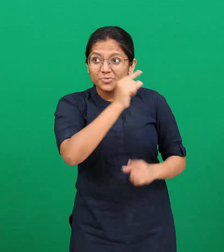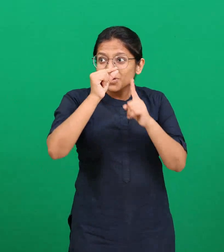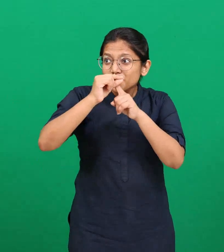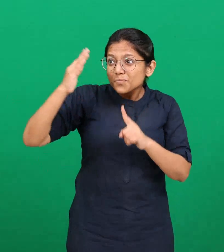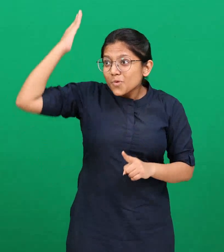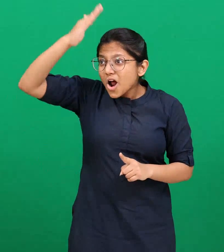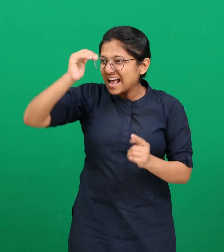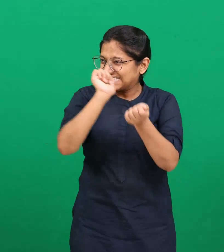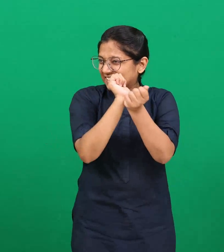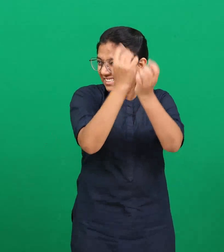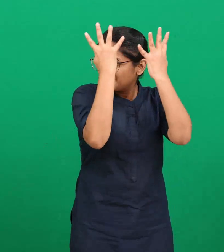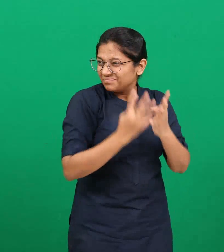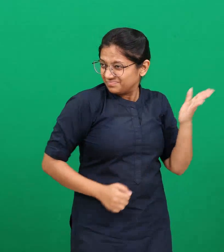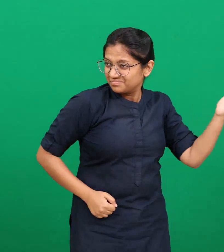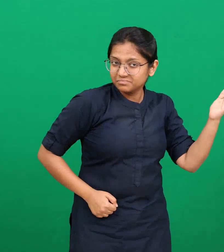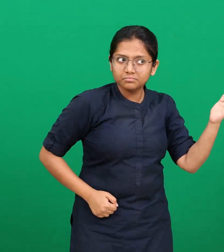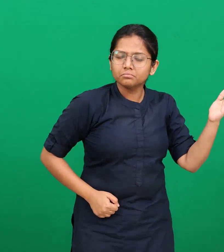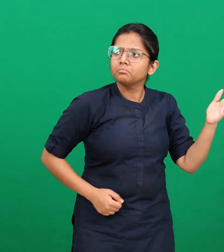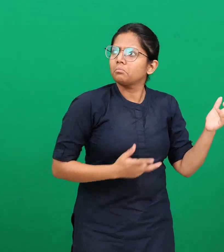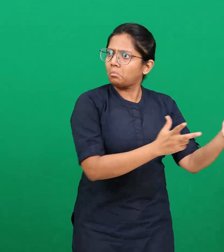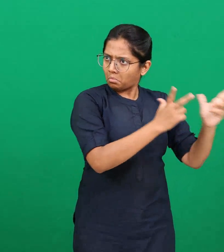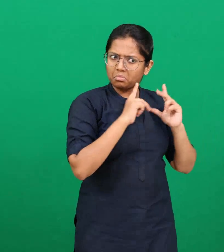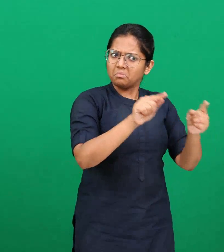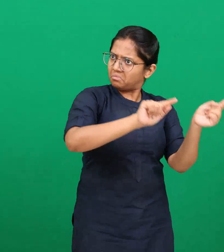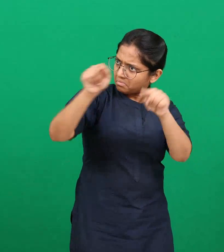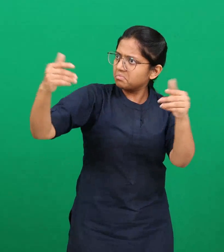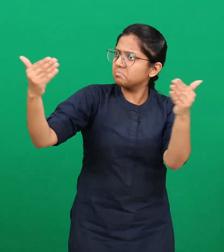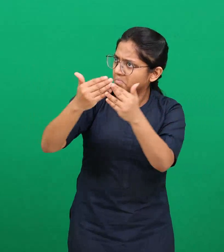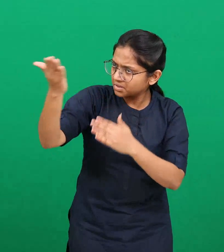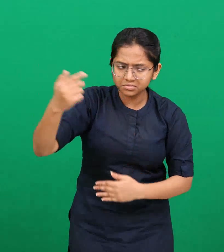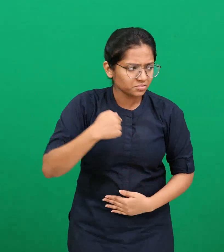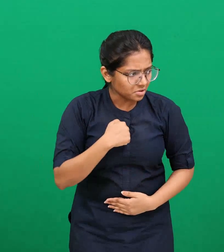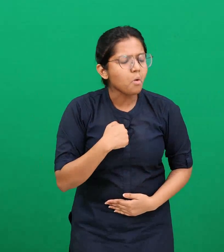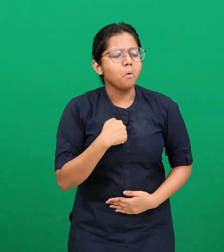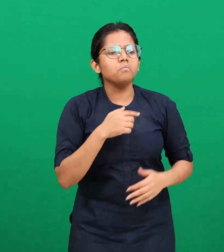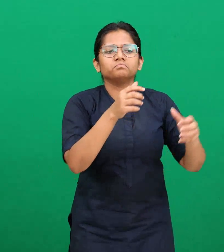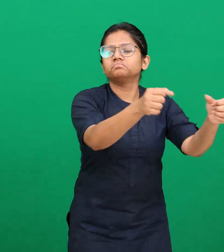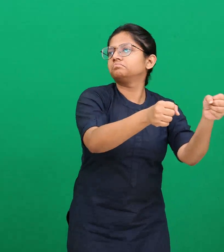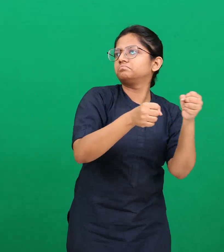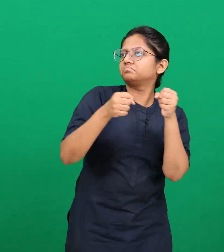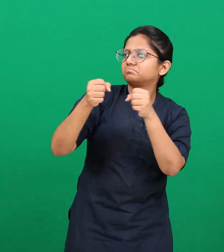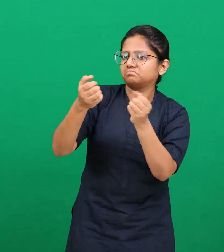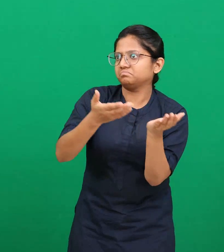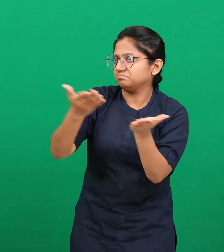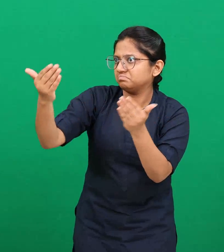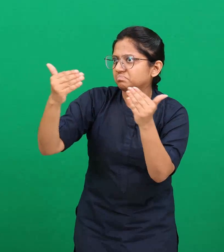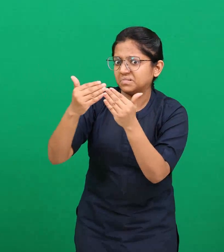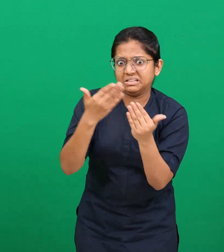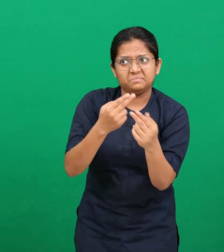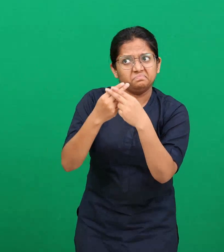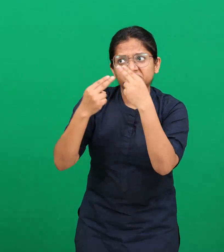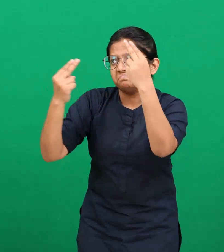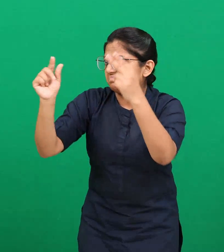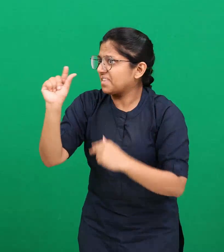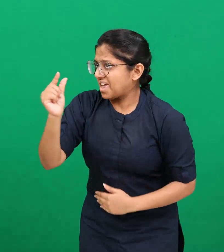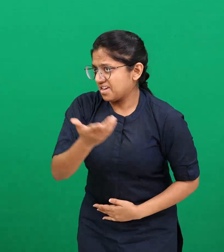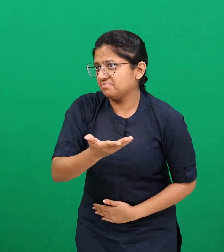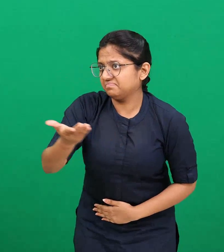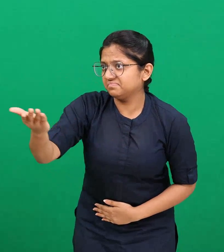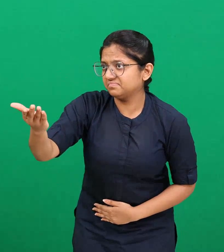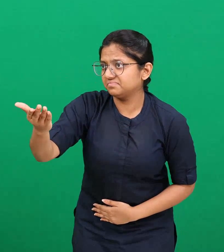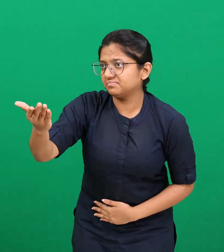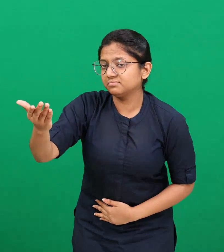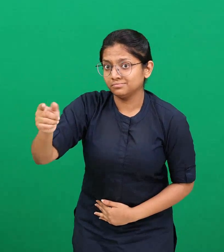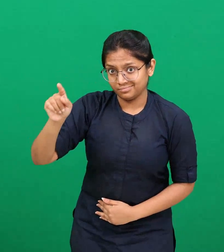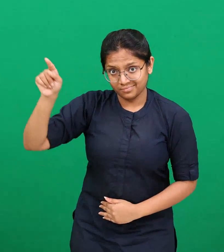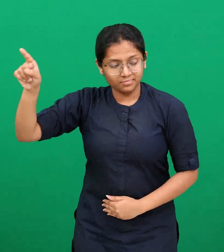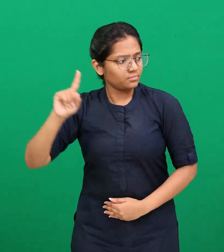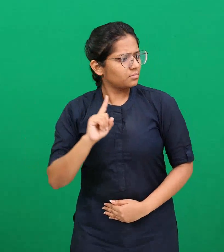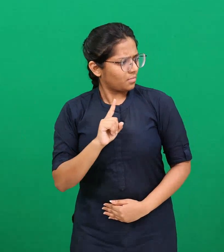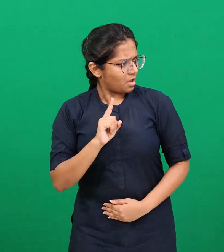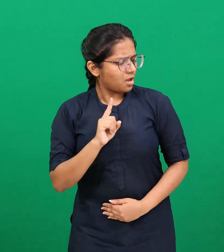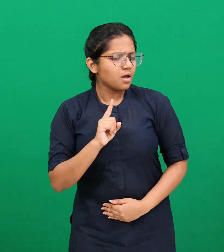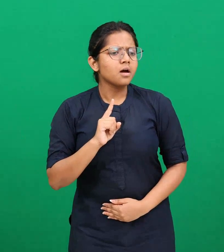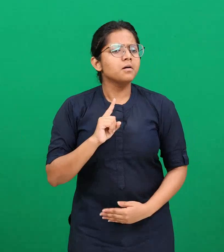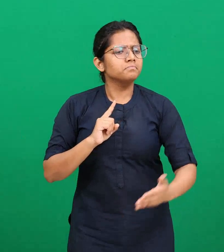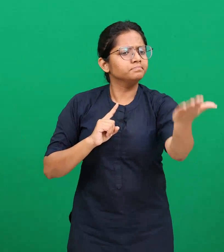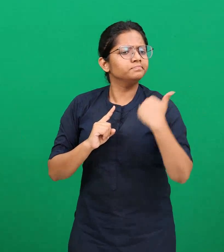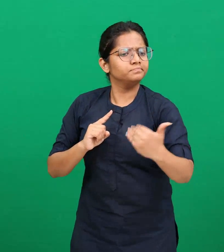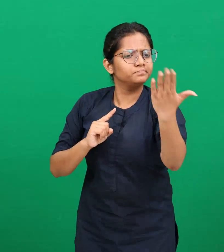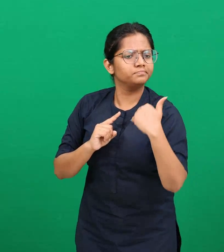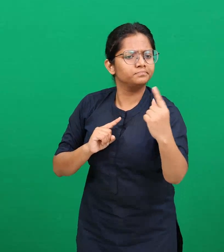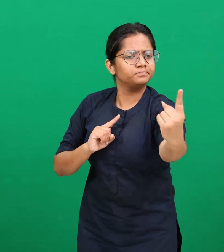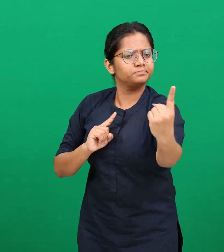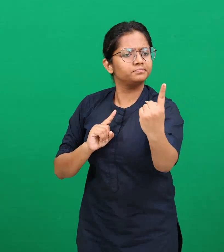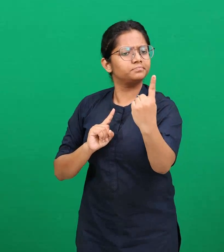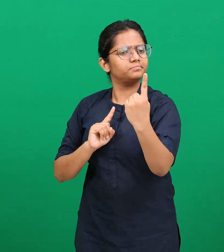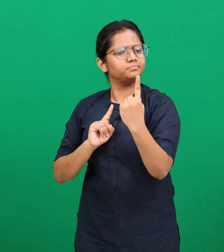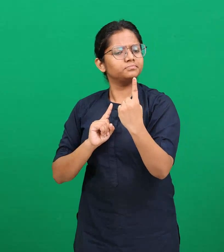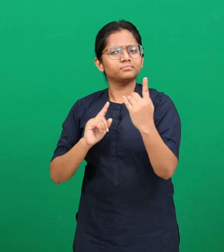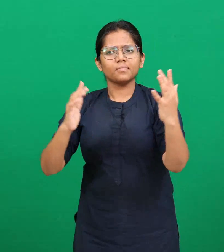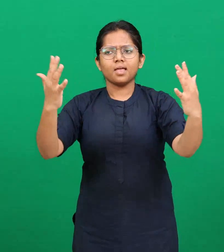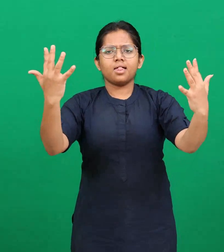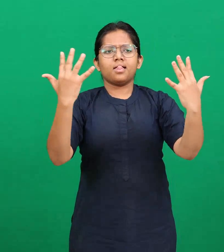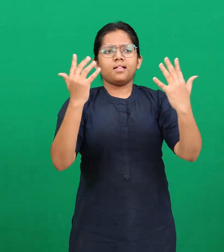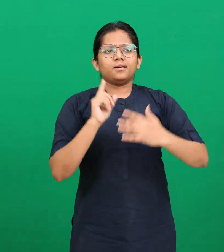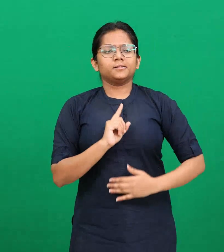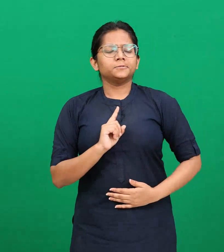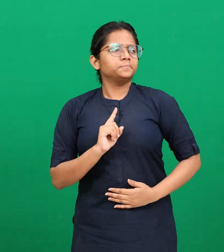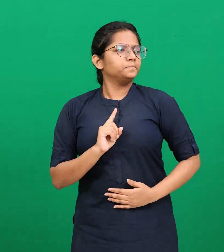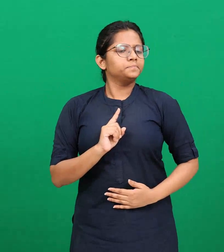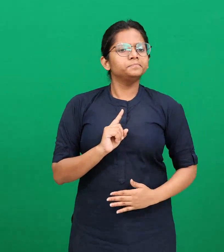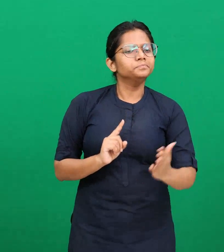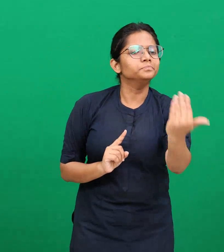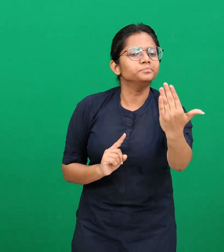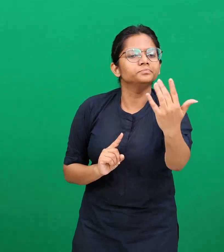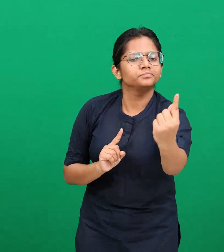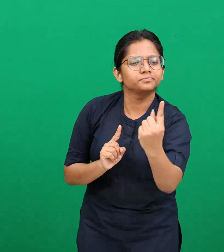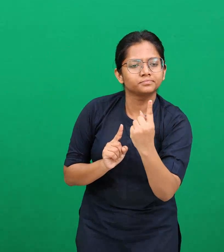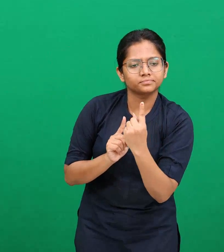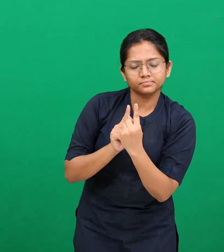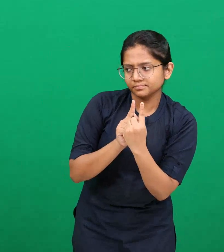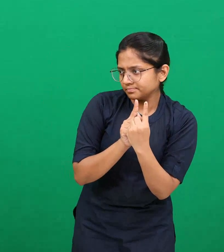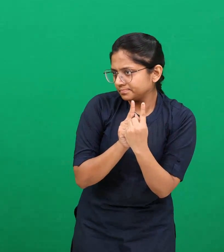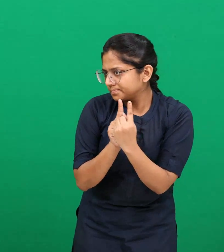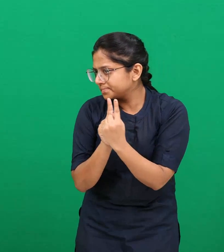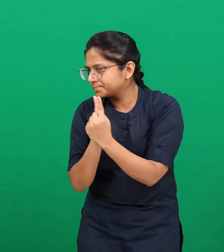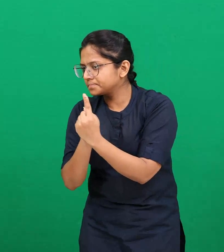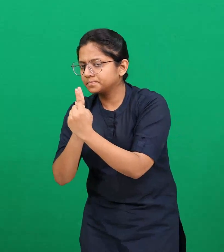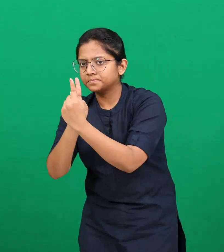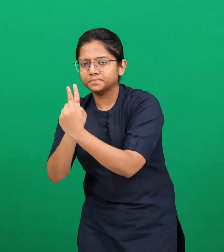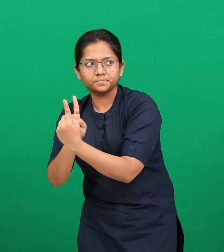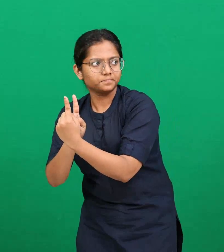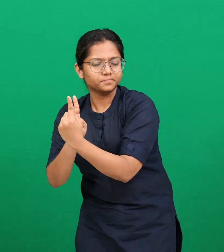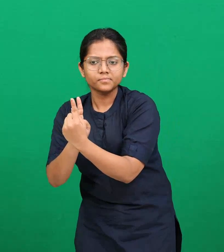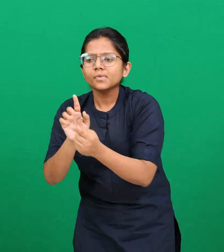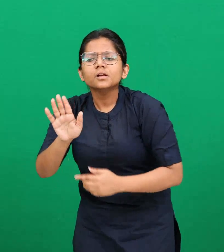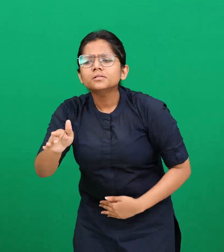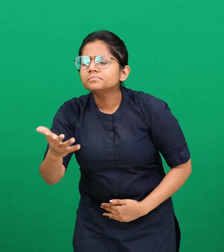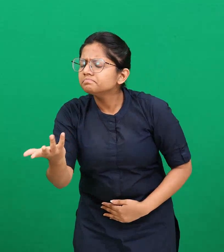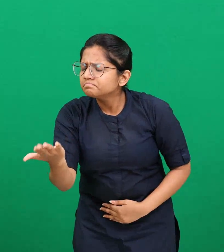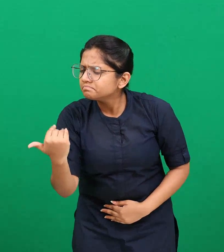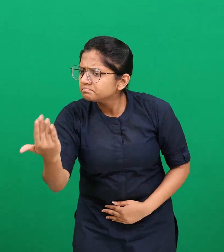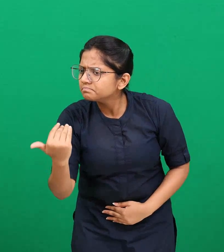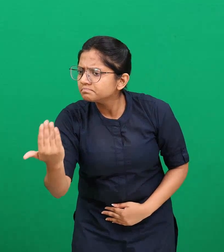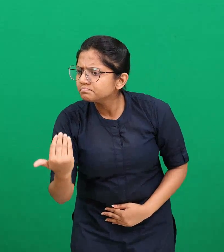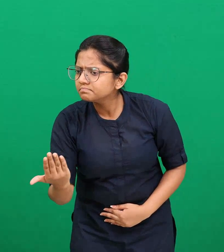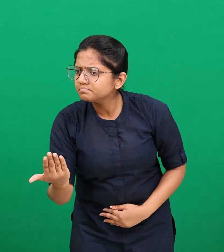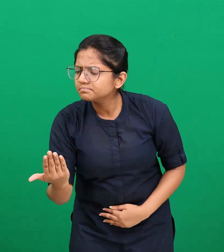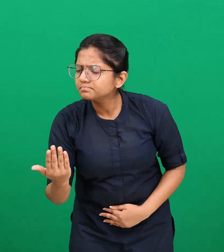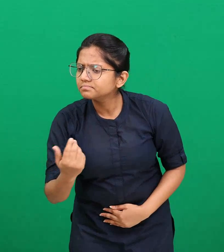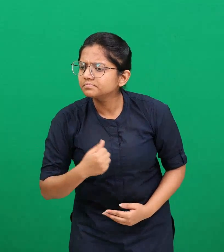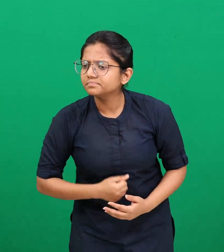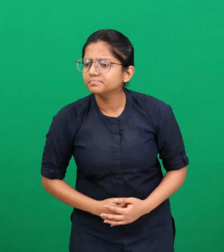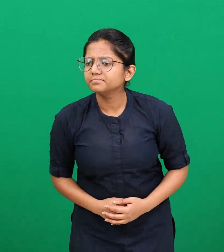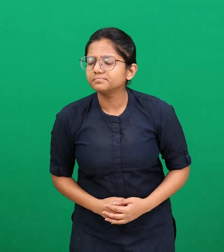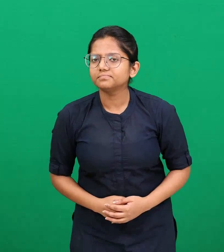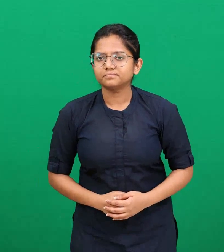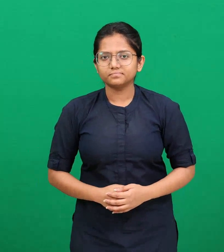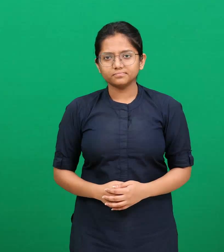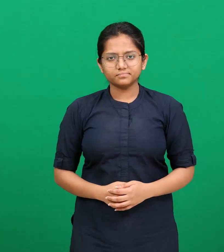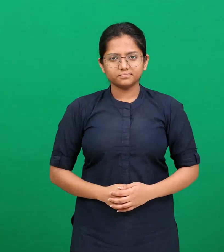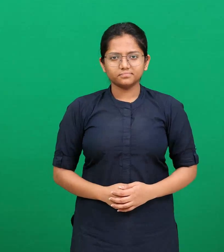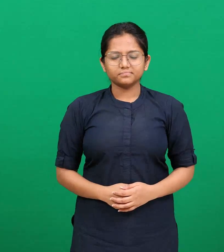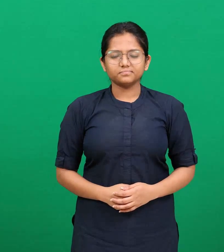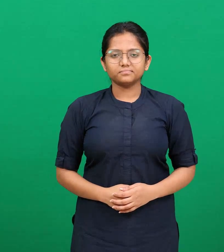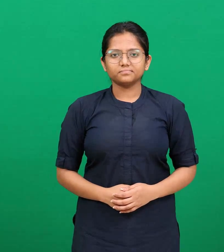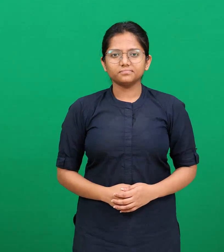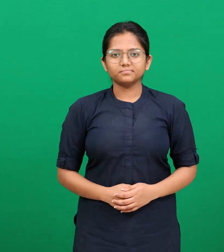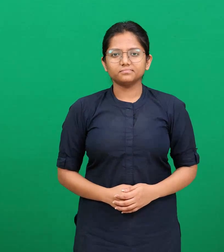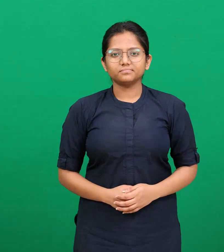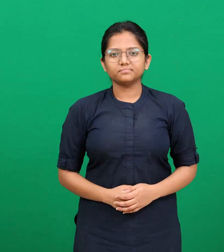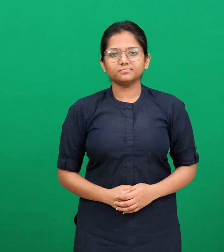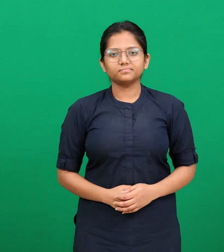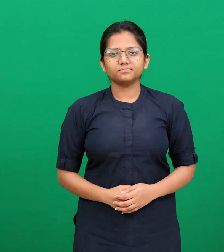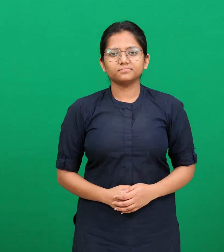He has something to tell you." The commander took the young man by the hand, drew him aside, and asked, "What do you need to tell me?"